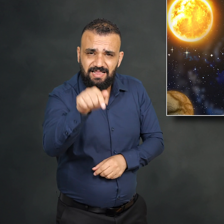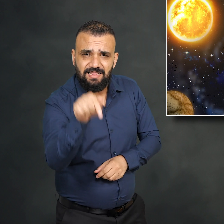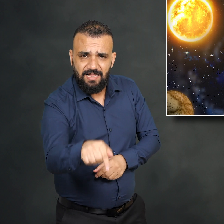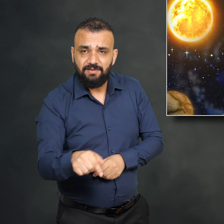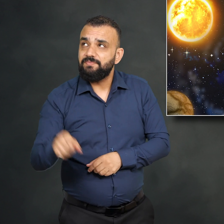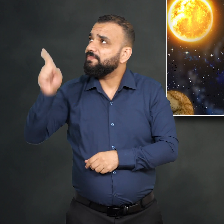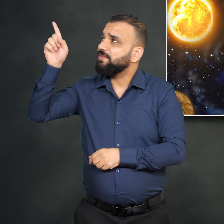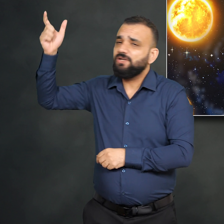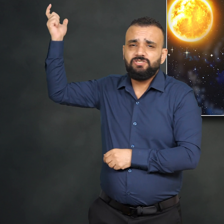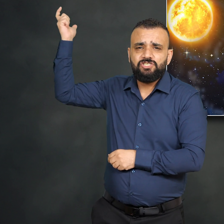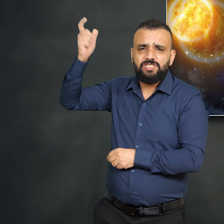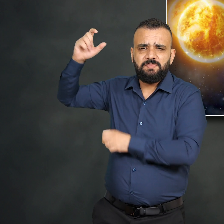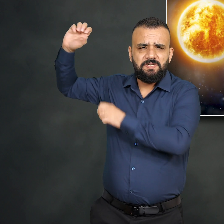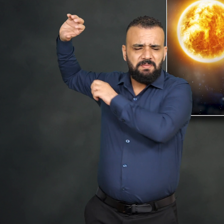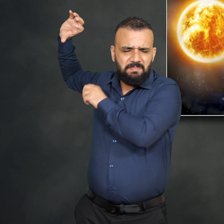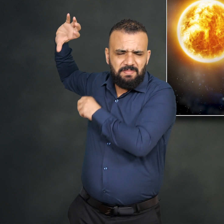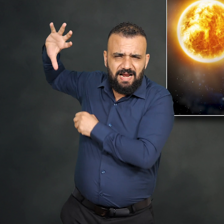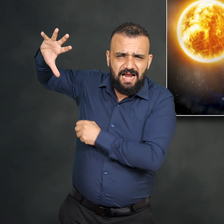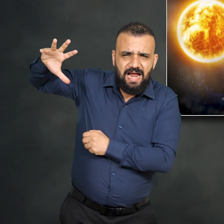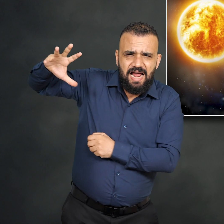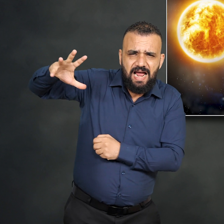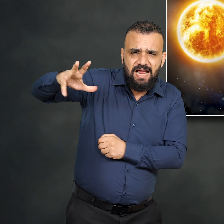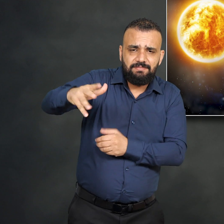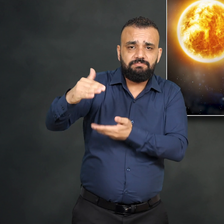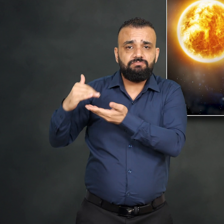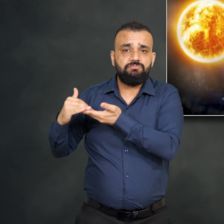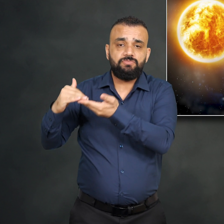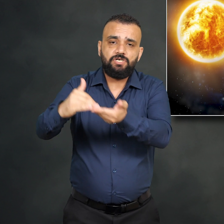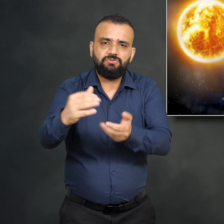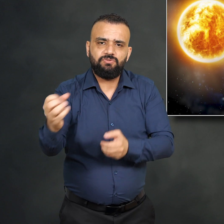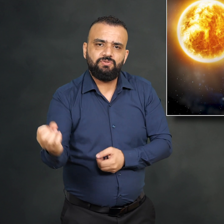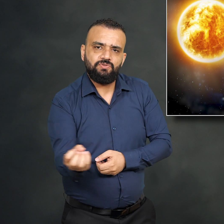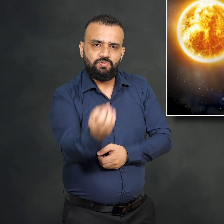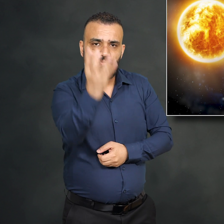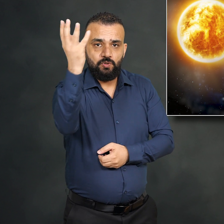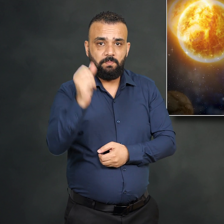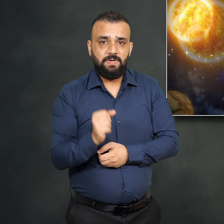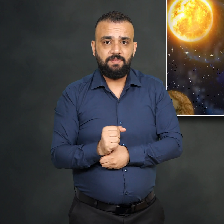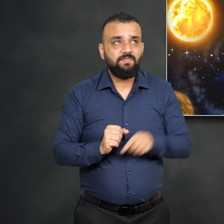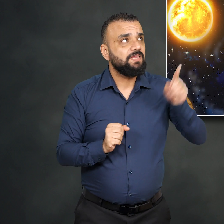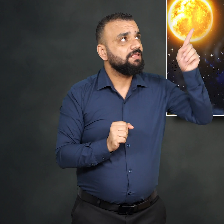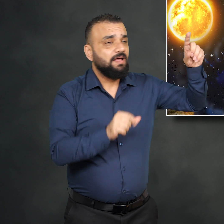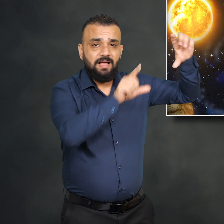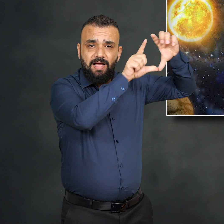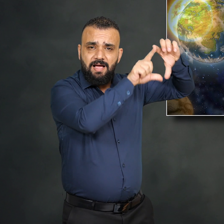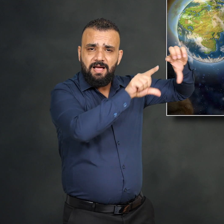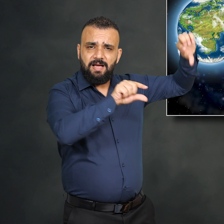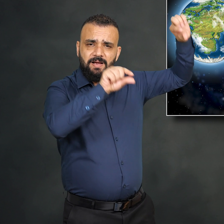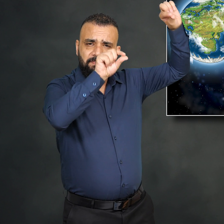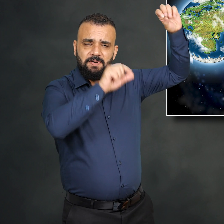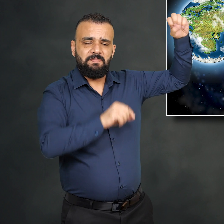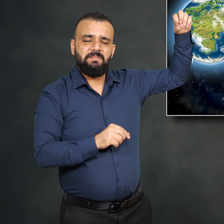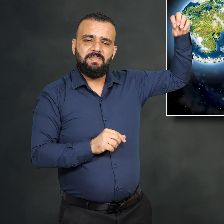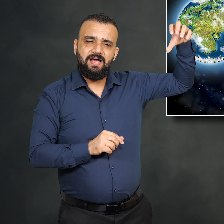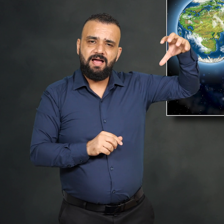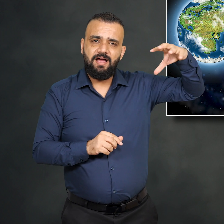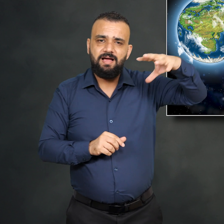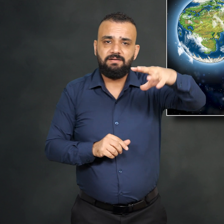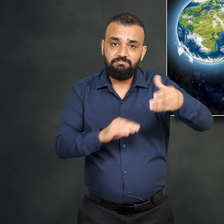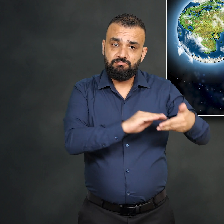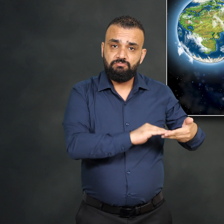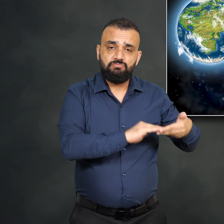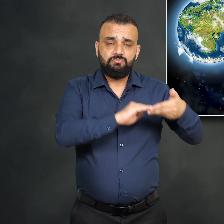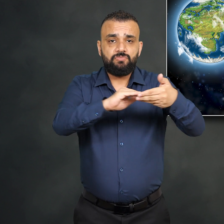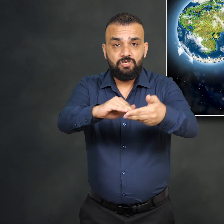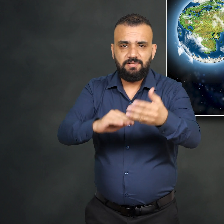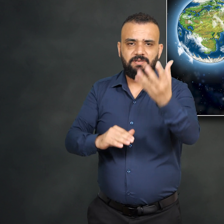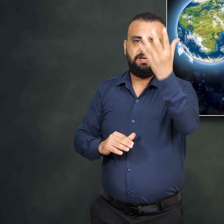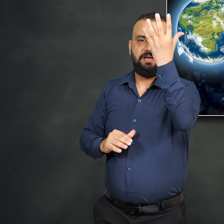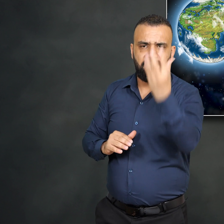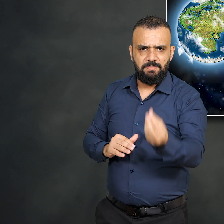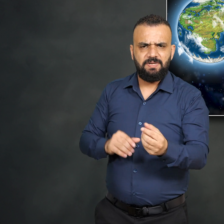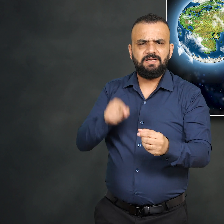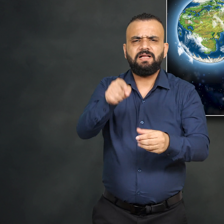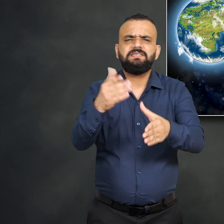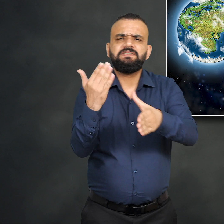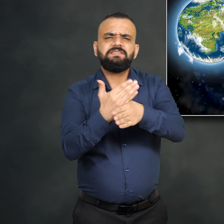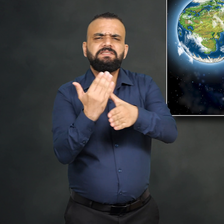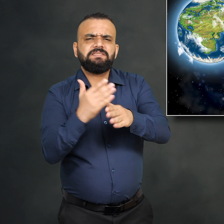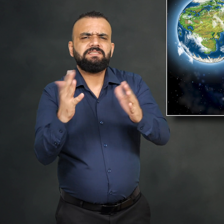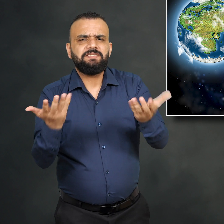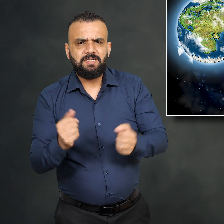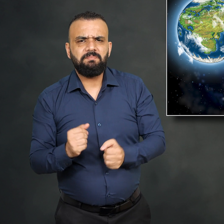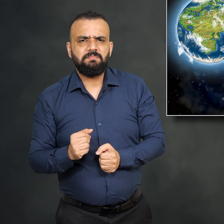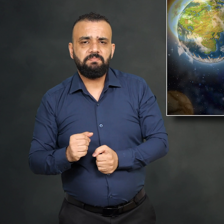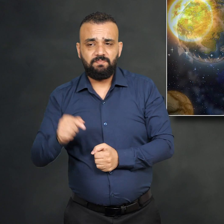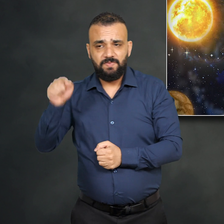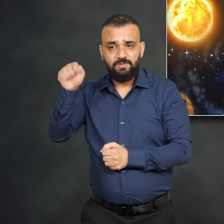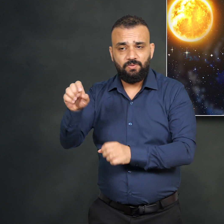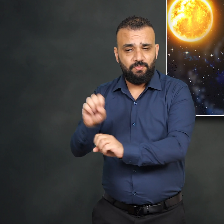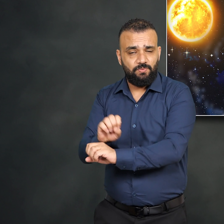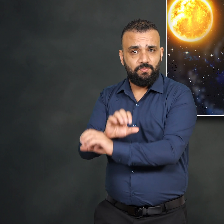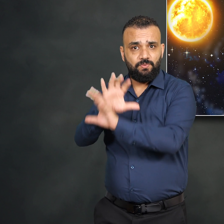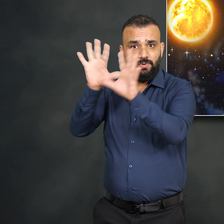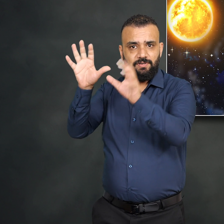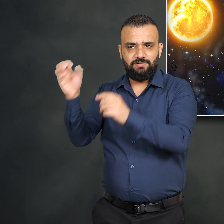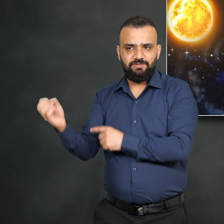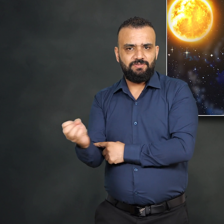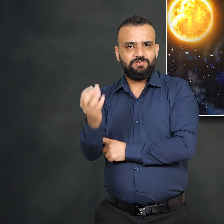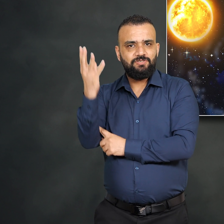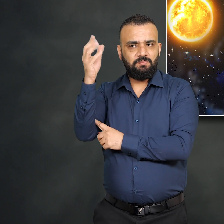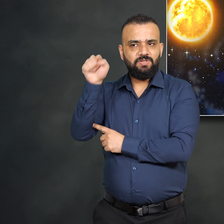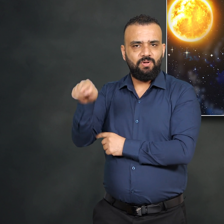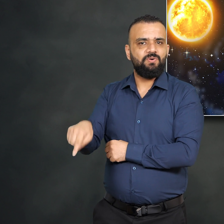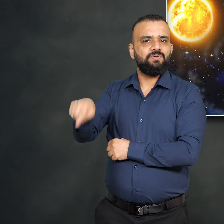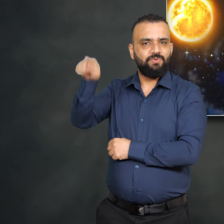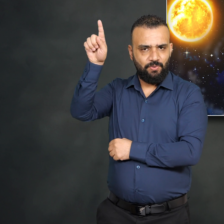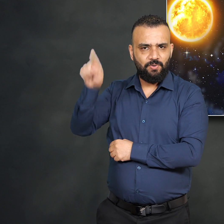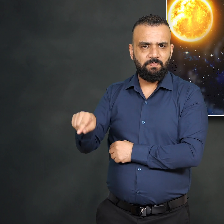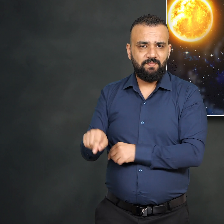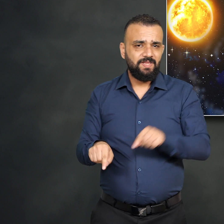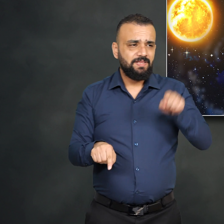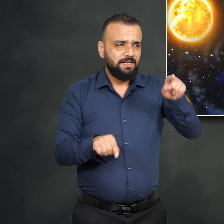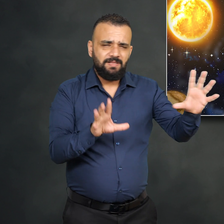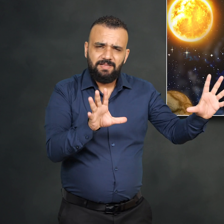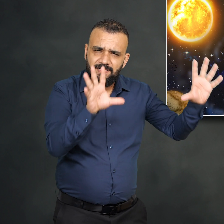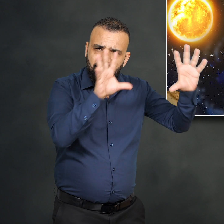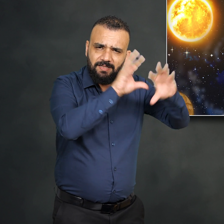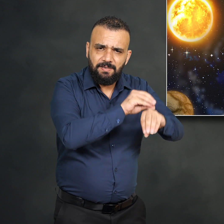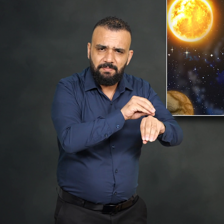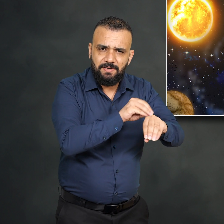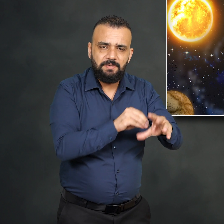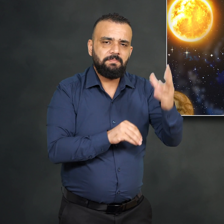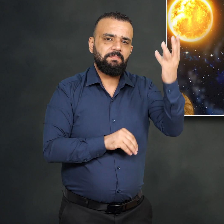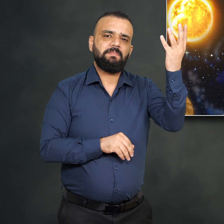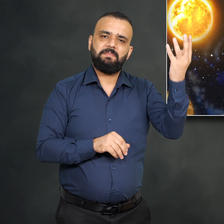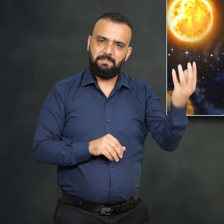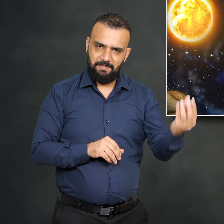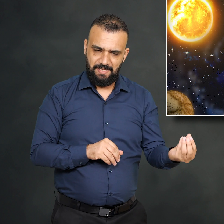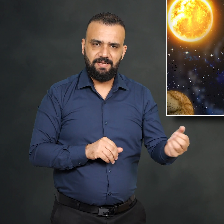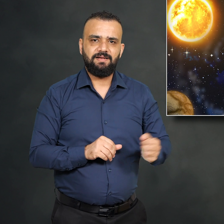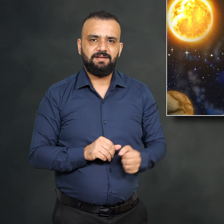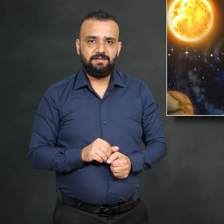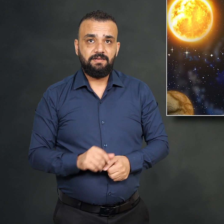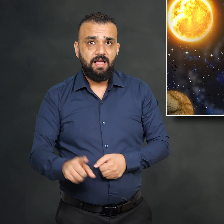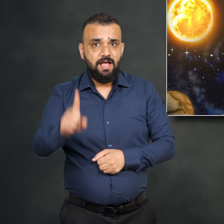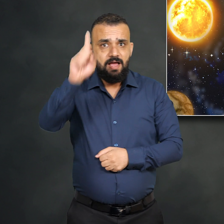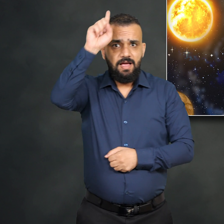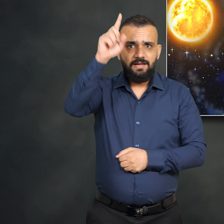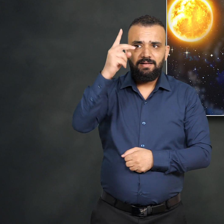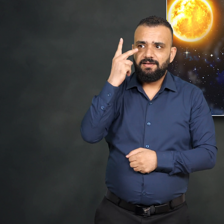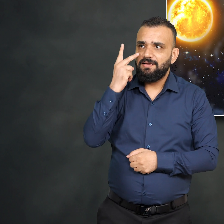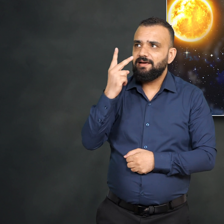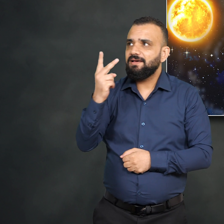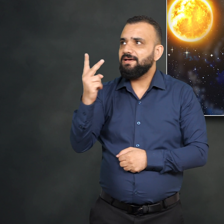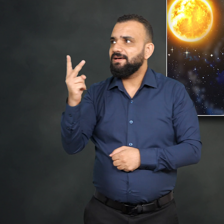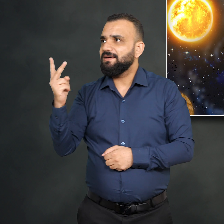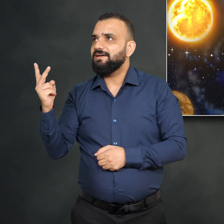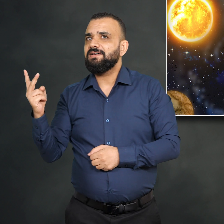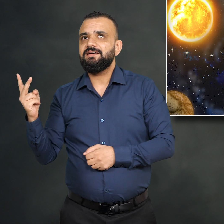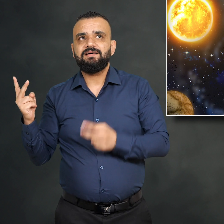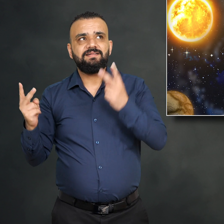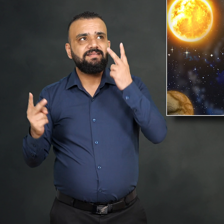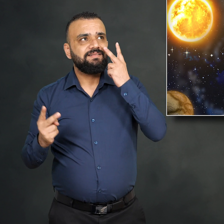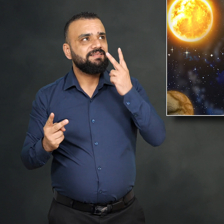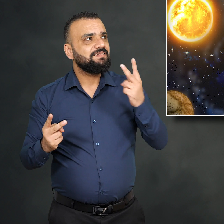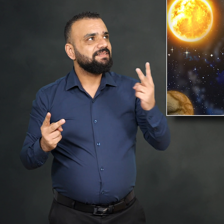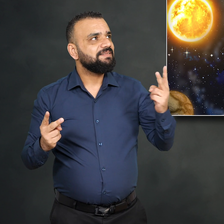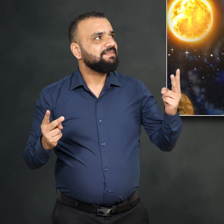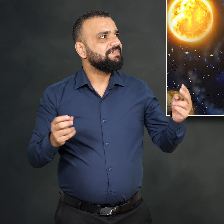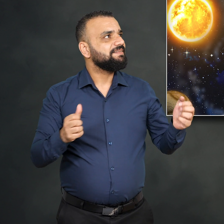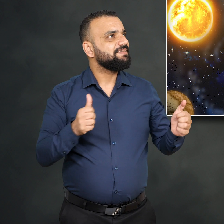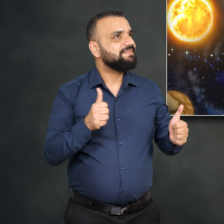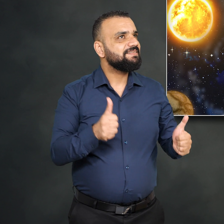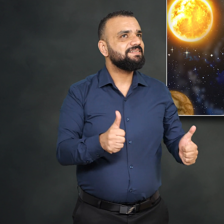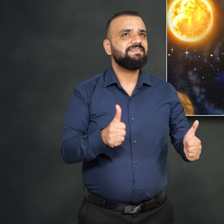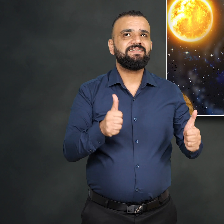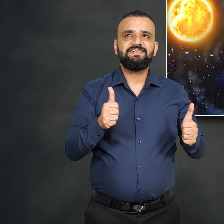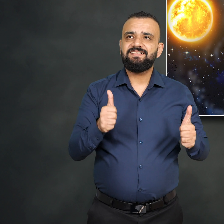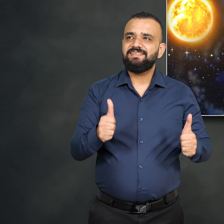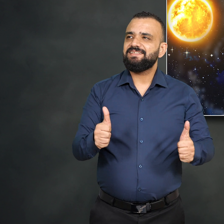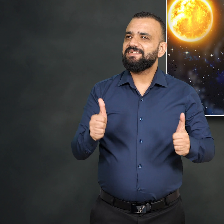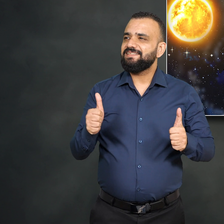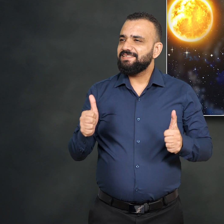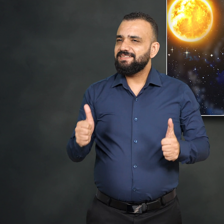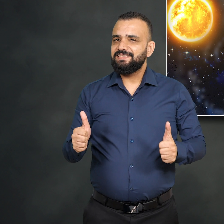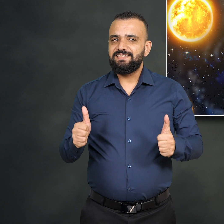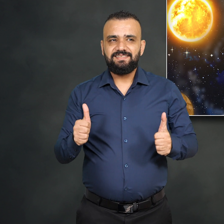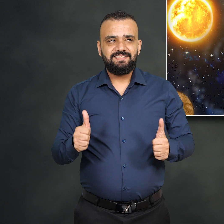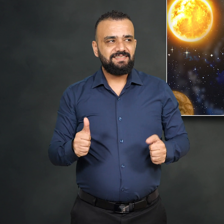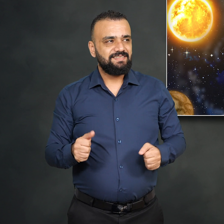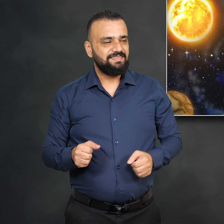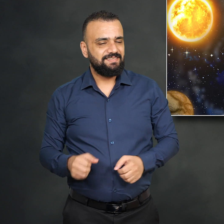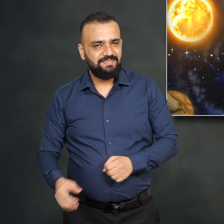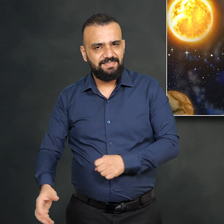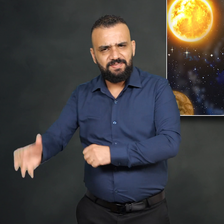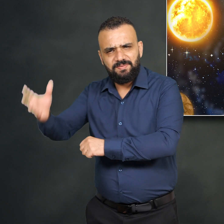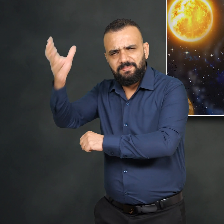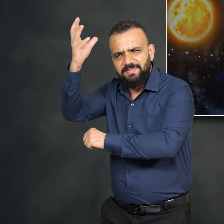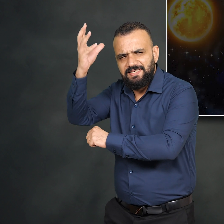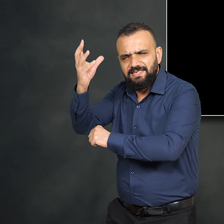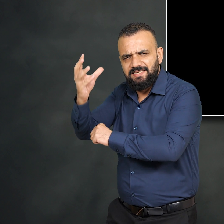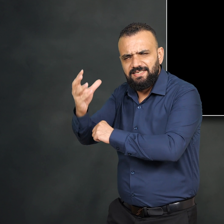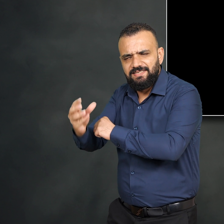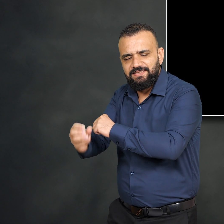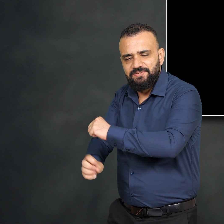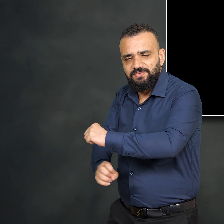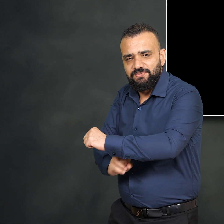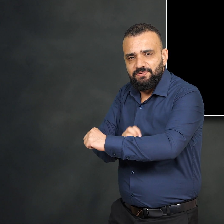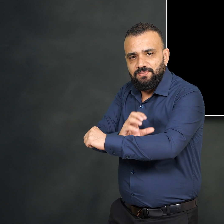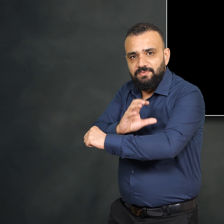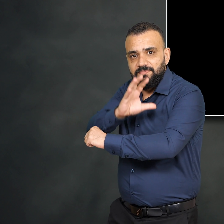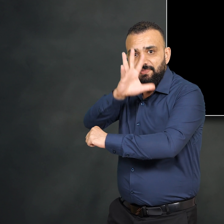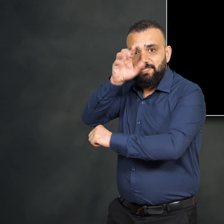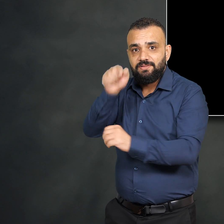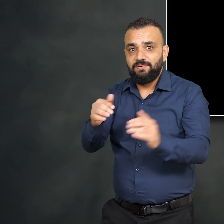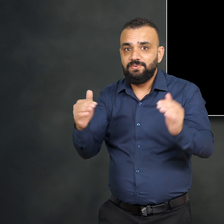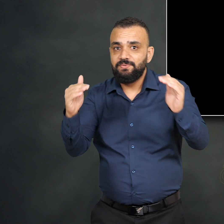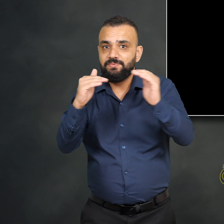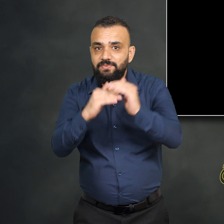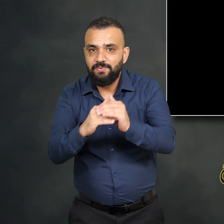God set these lights in the expanse of the sky to shine upon the earth, to preside over the day and the night, and to separate the light from the darkness.